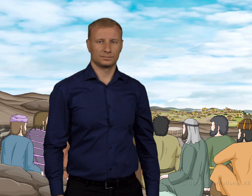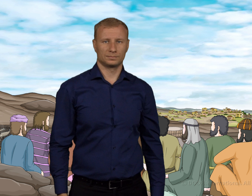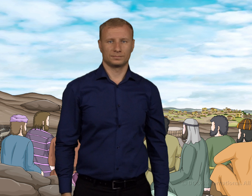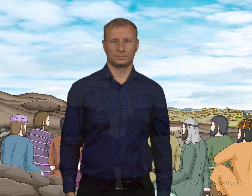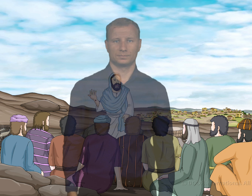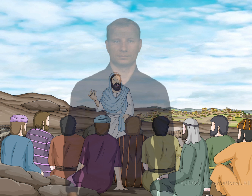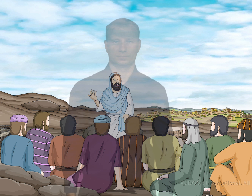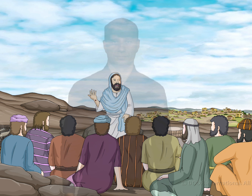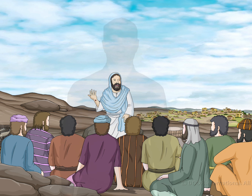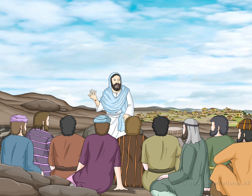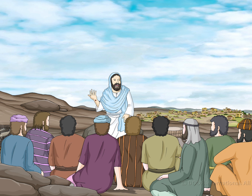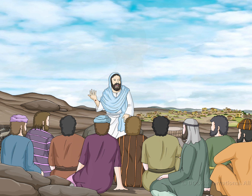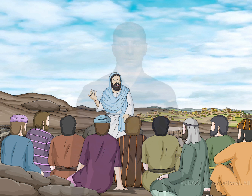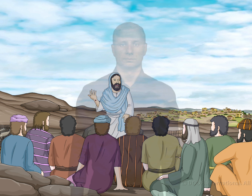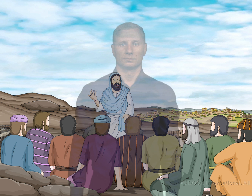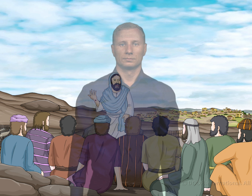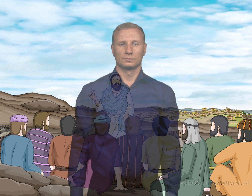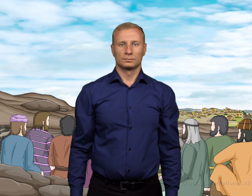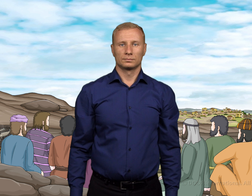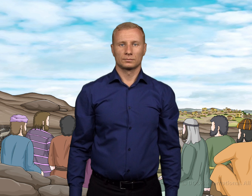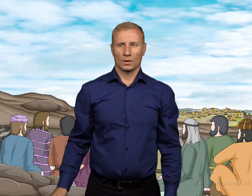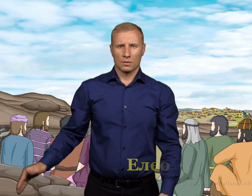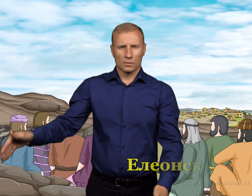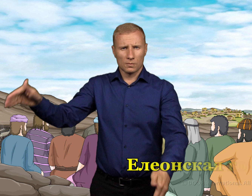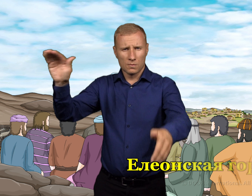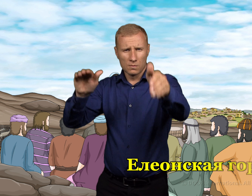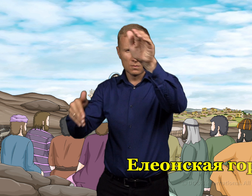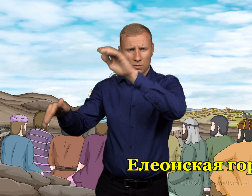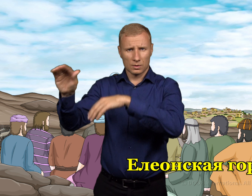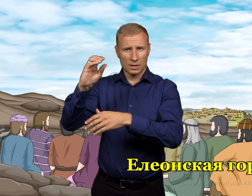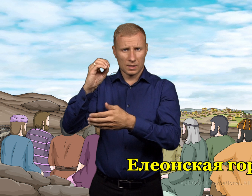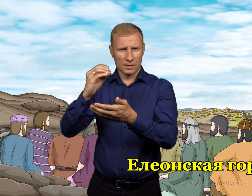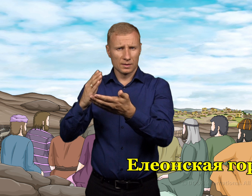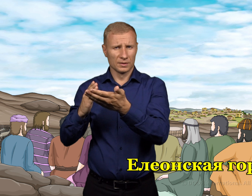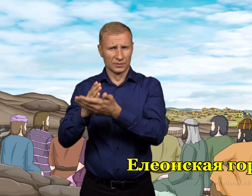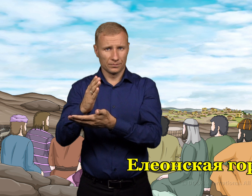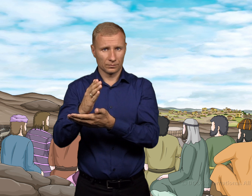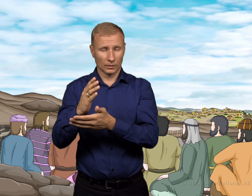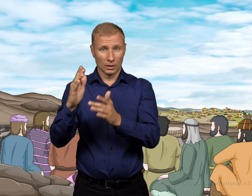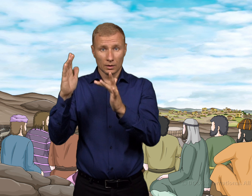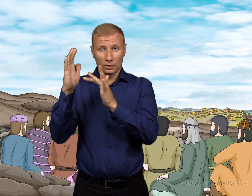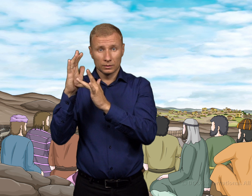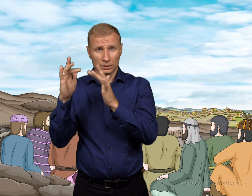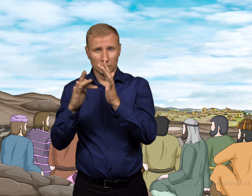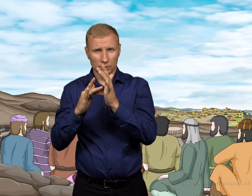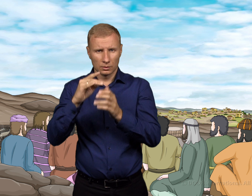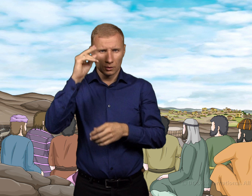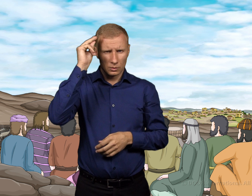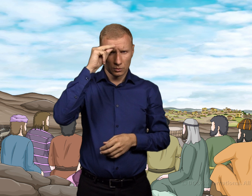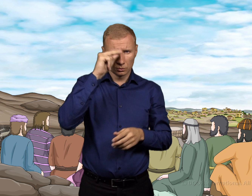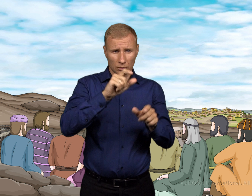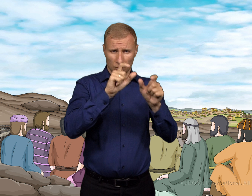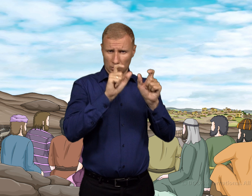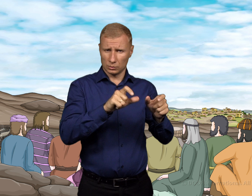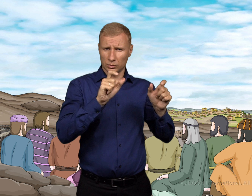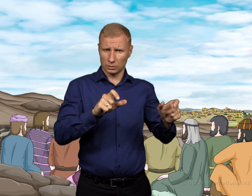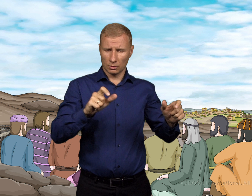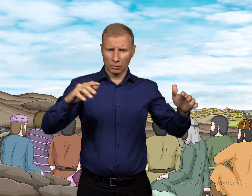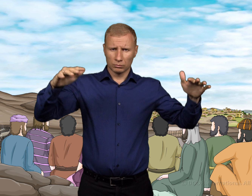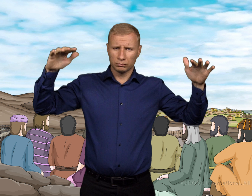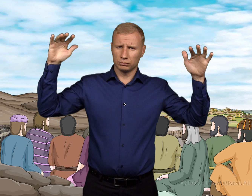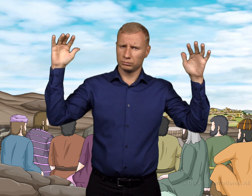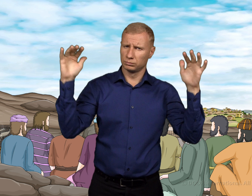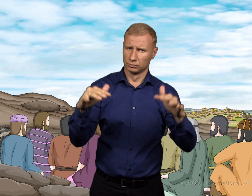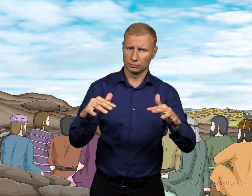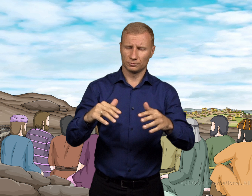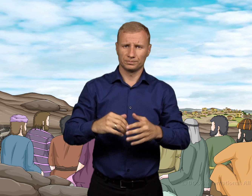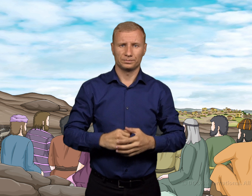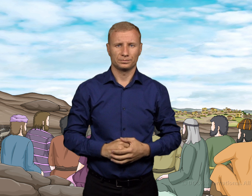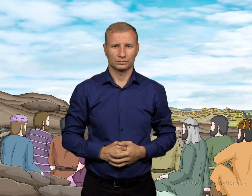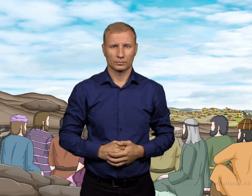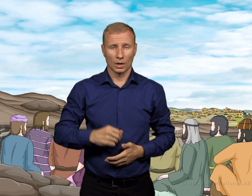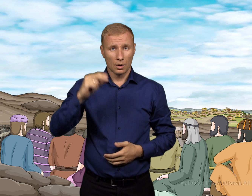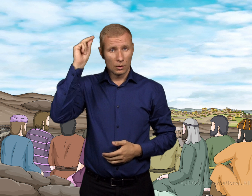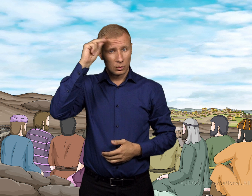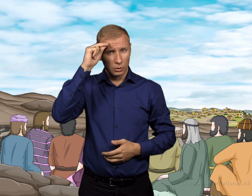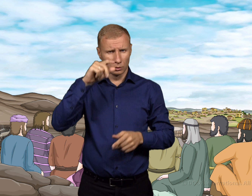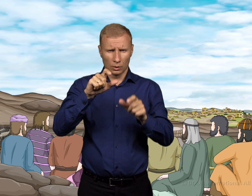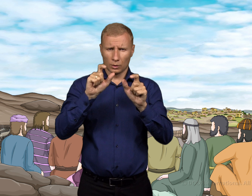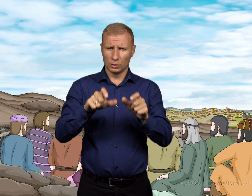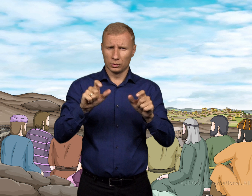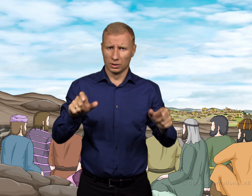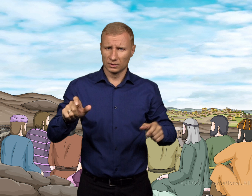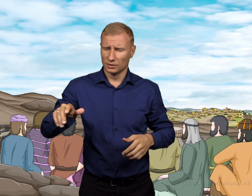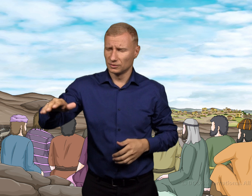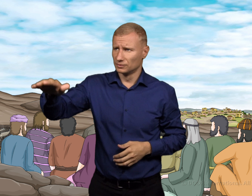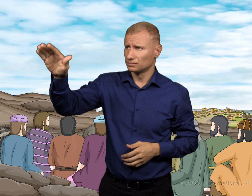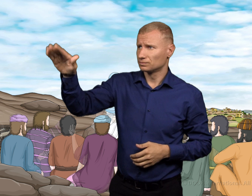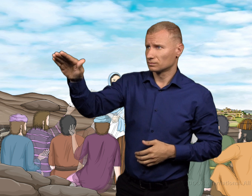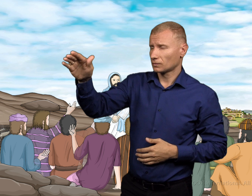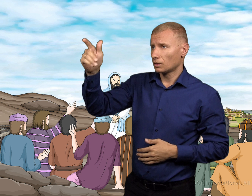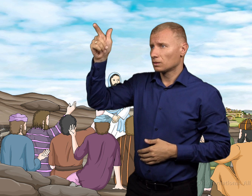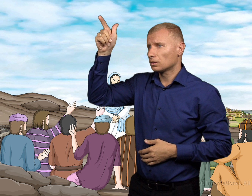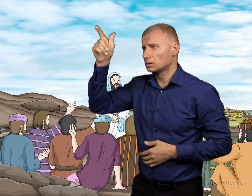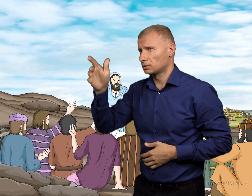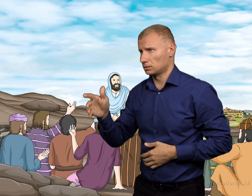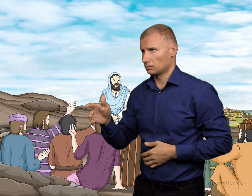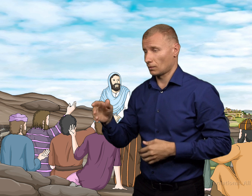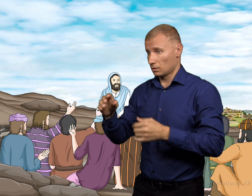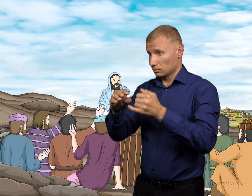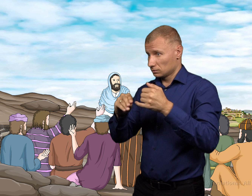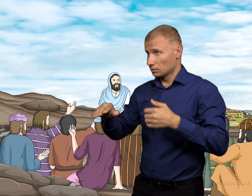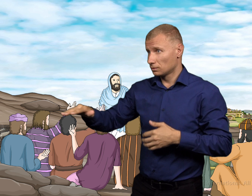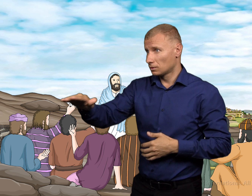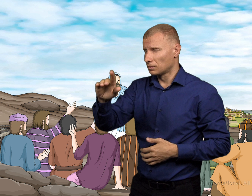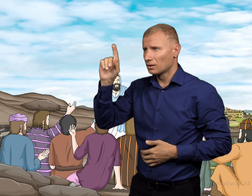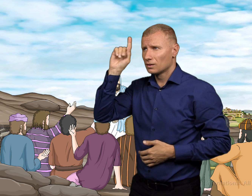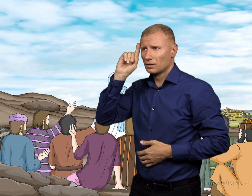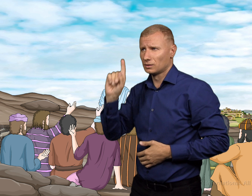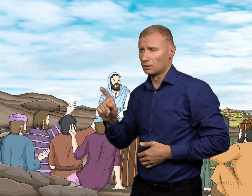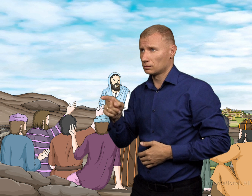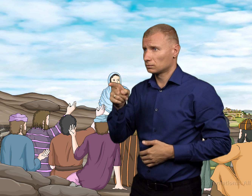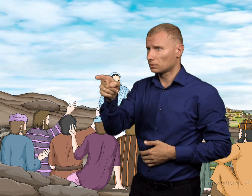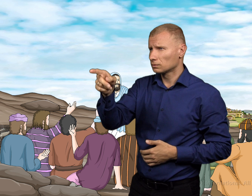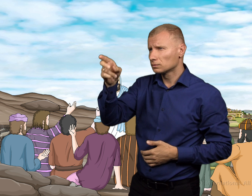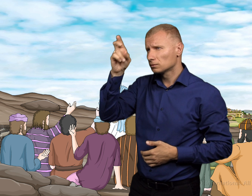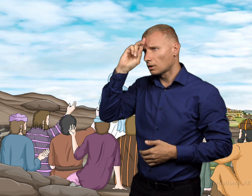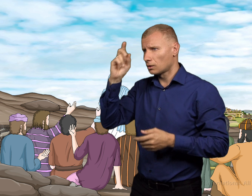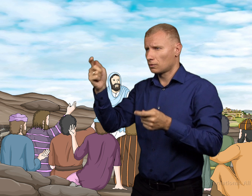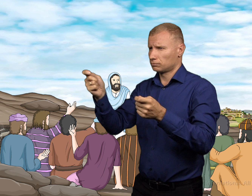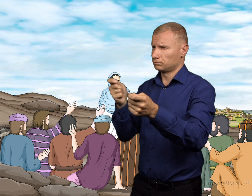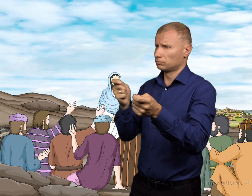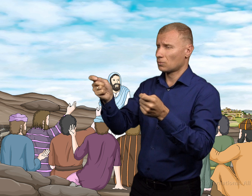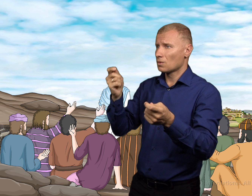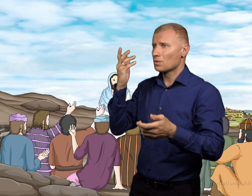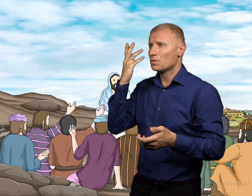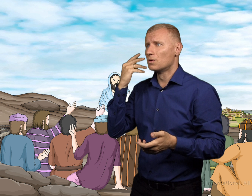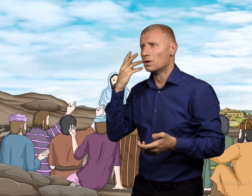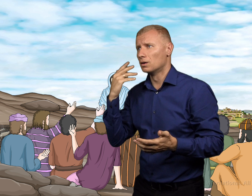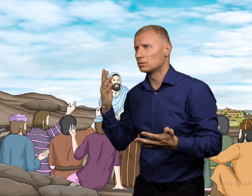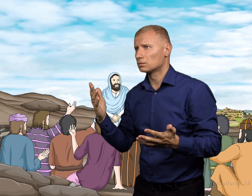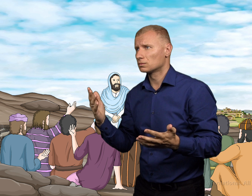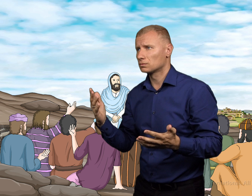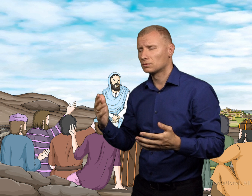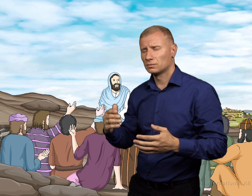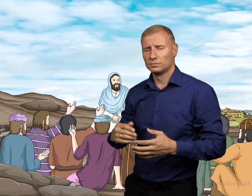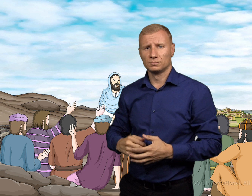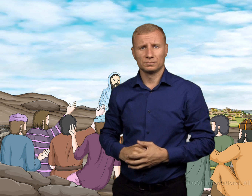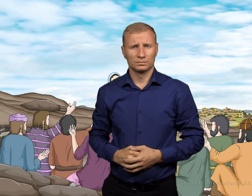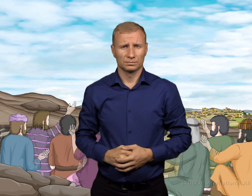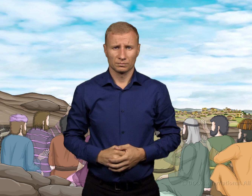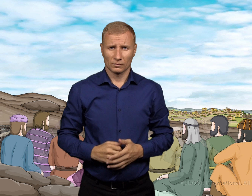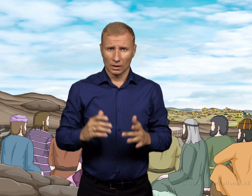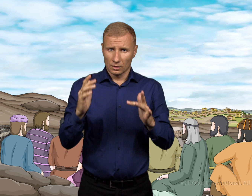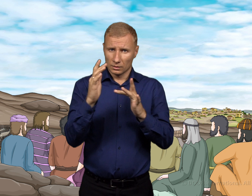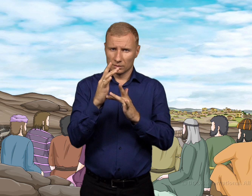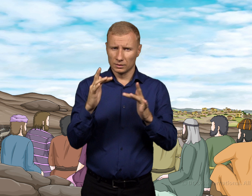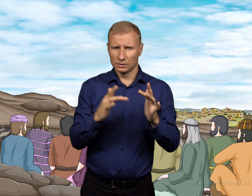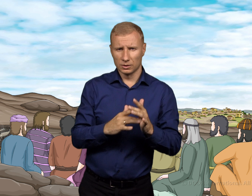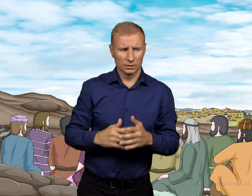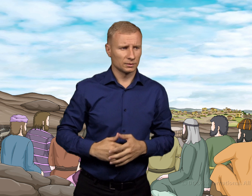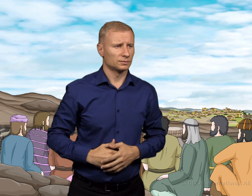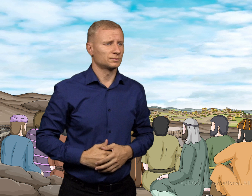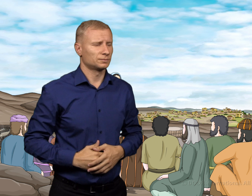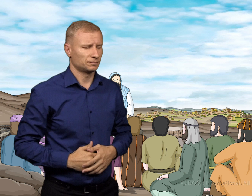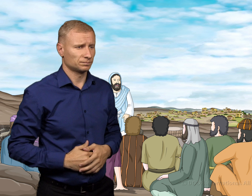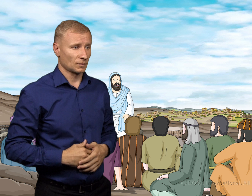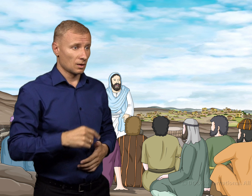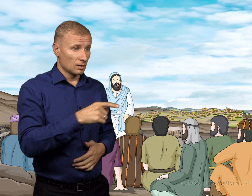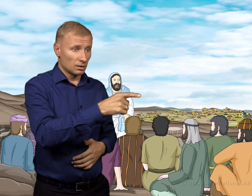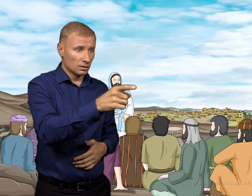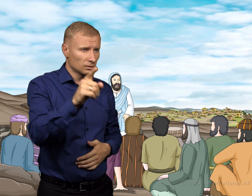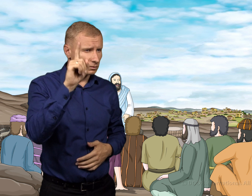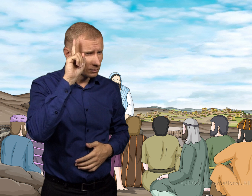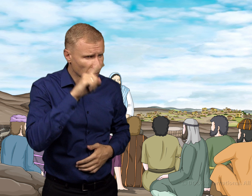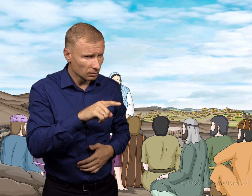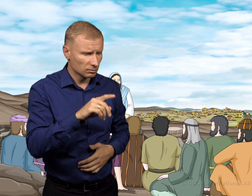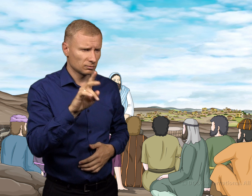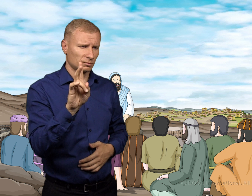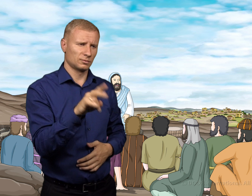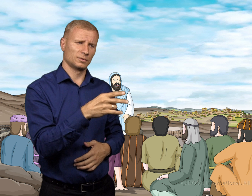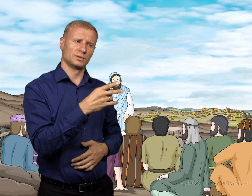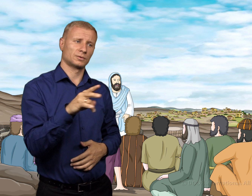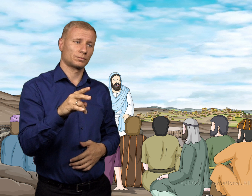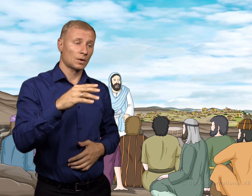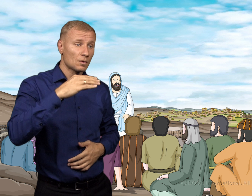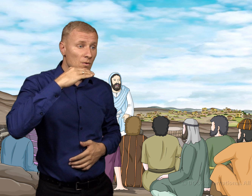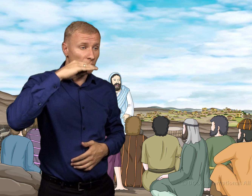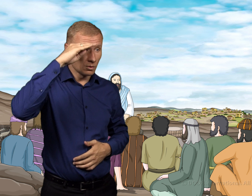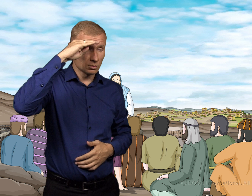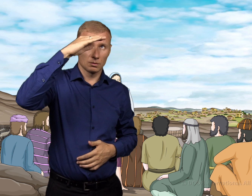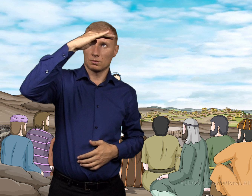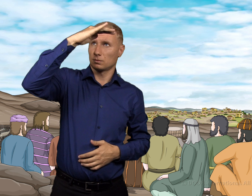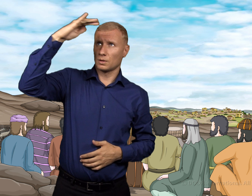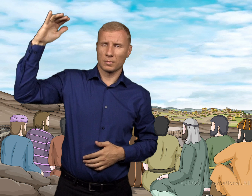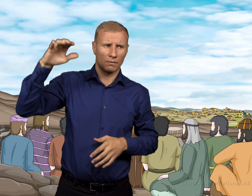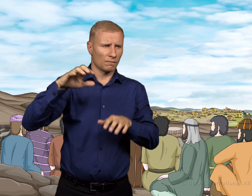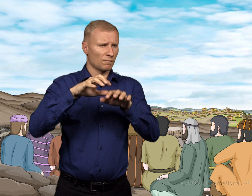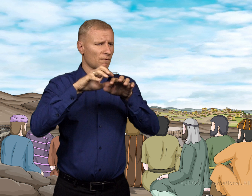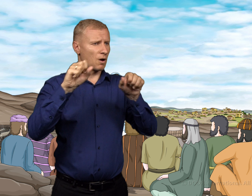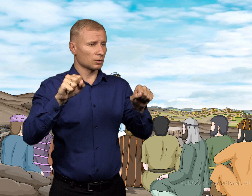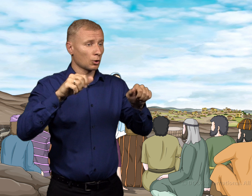So when they came together, they asked Him, “Lord, will You at this time restore the kingdom to Israel?”